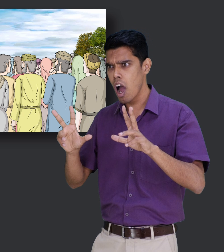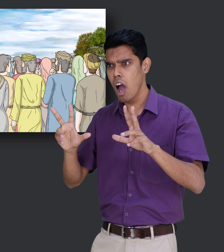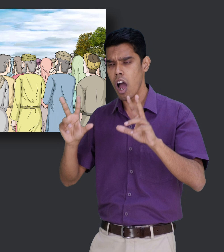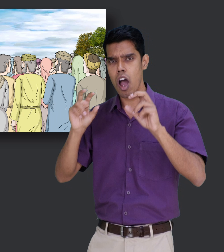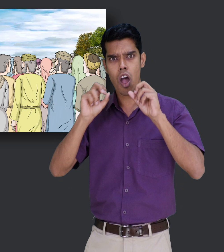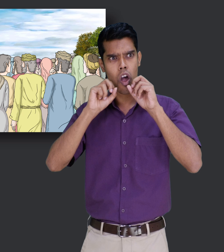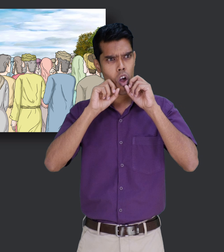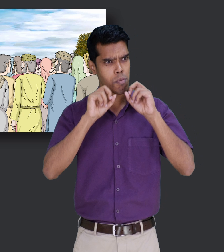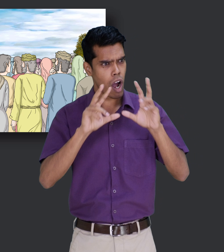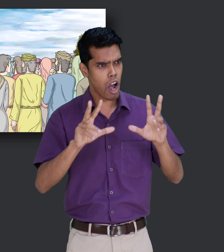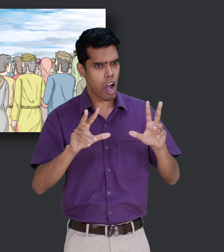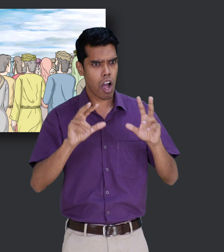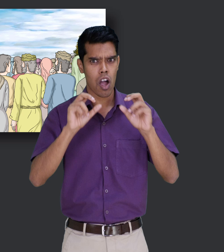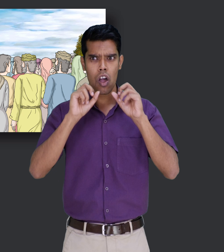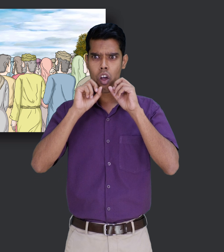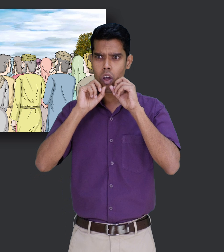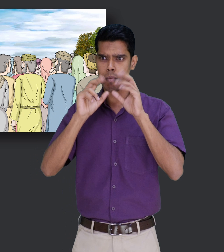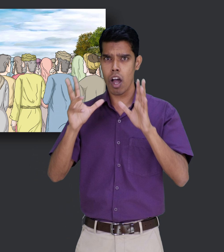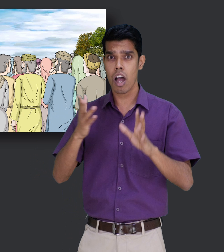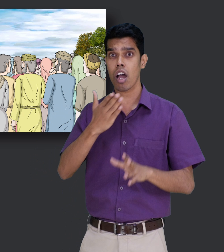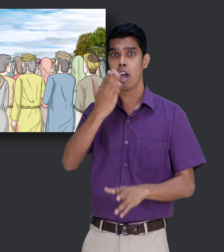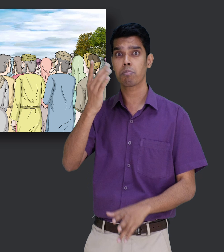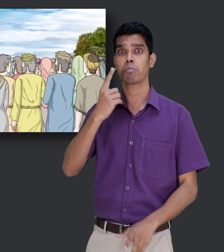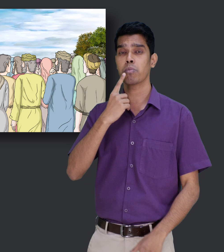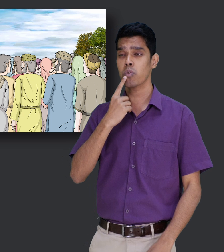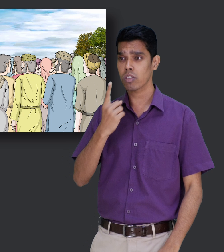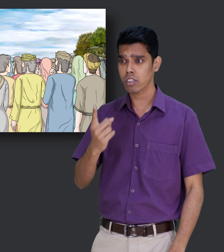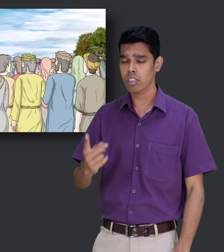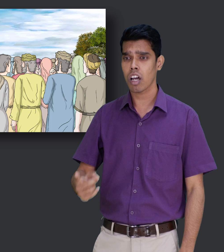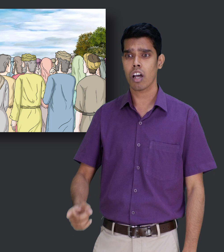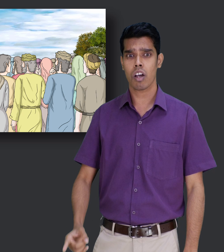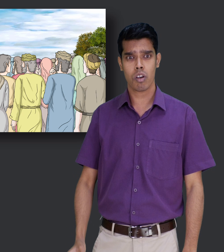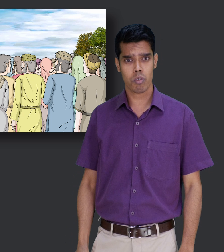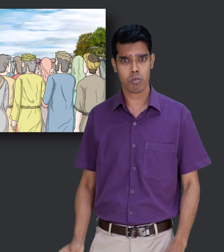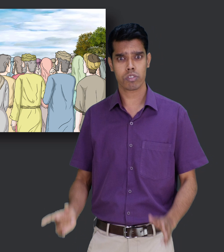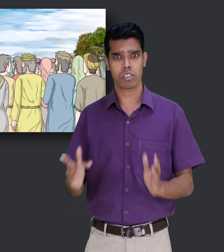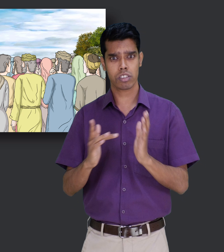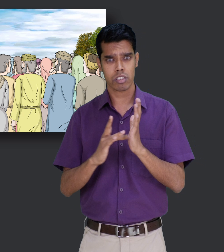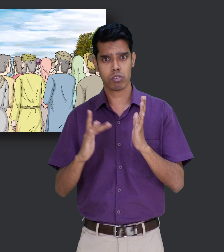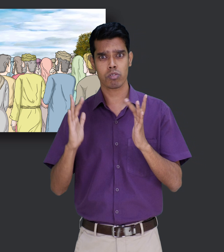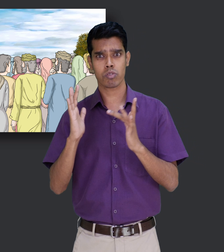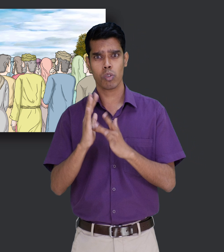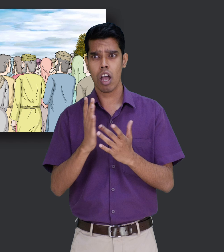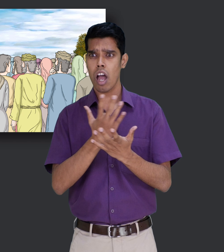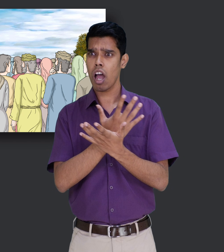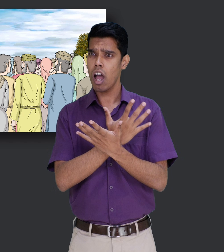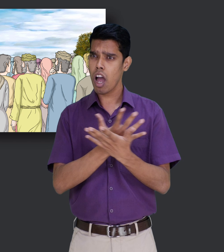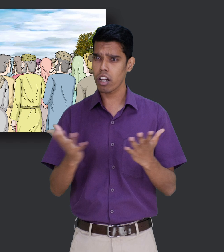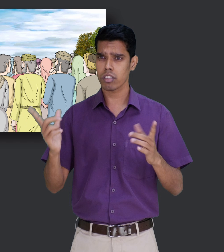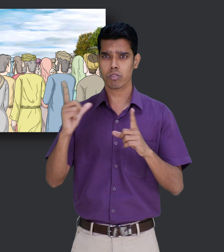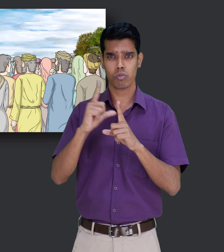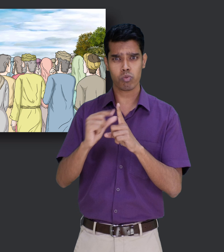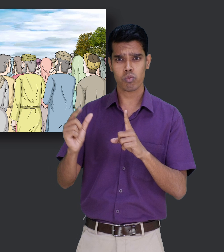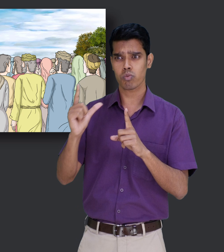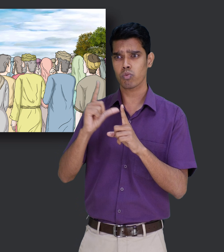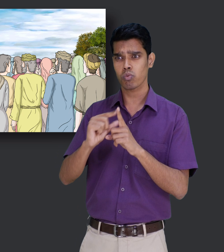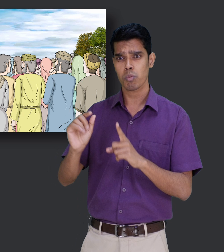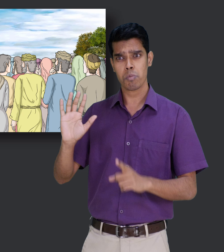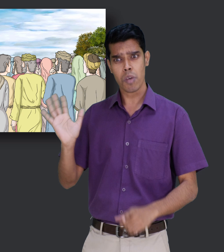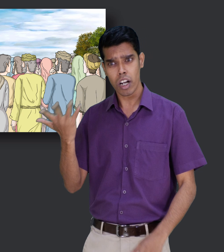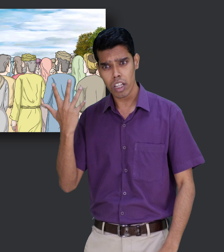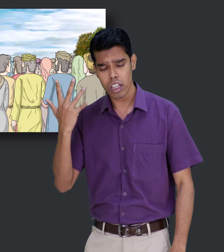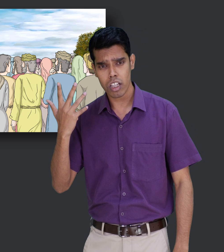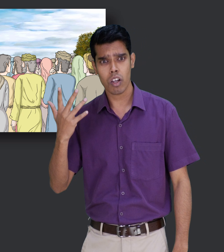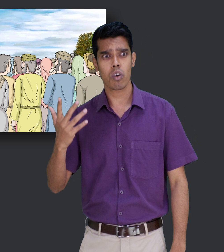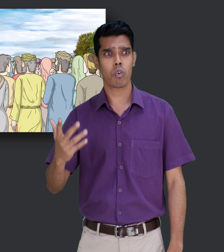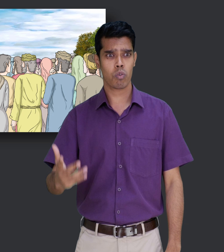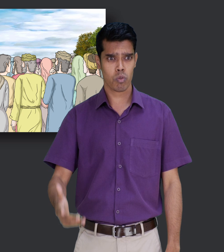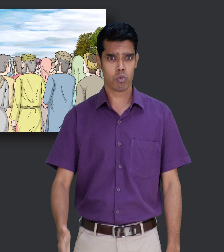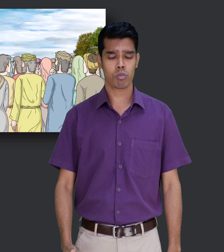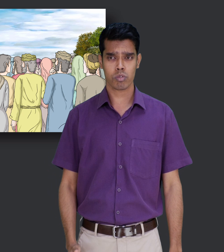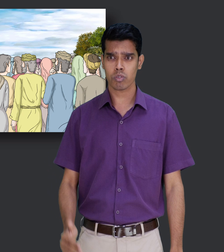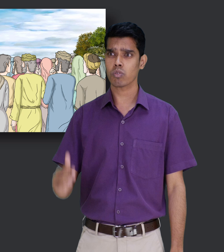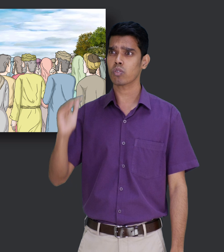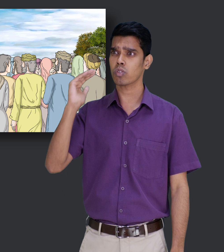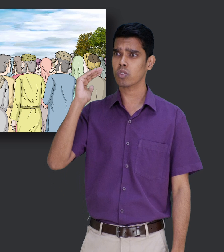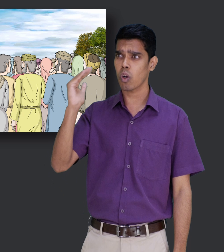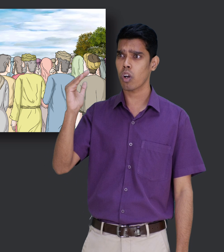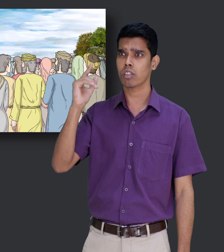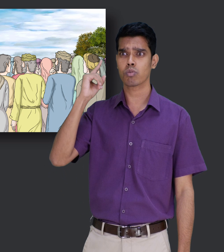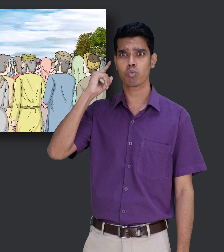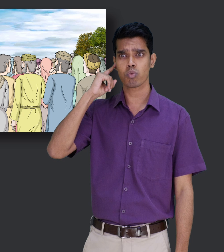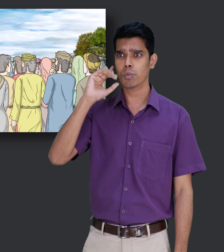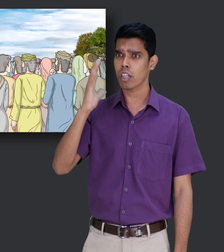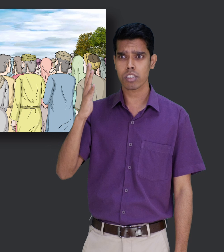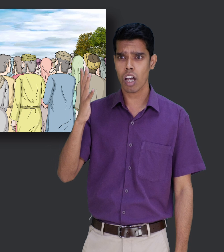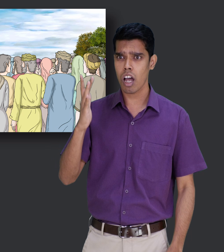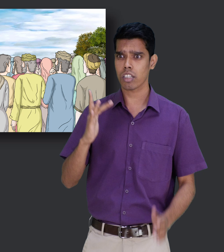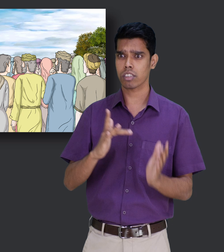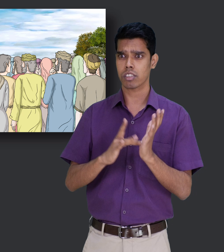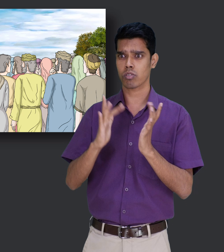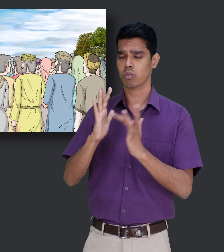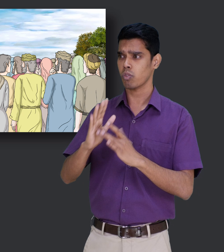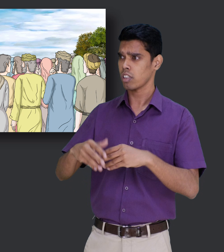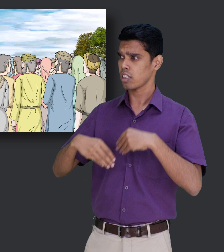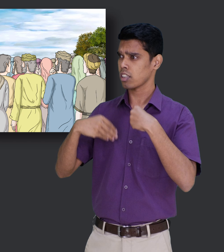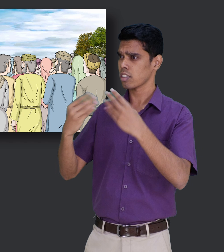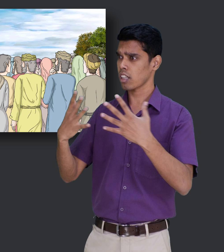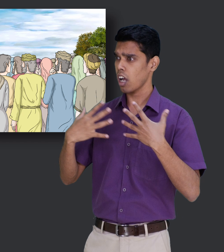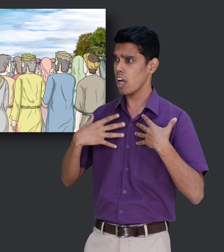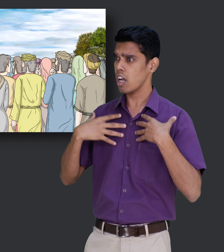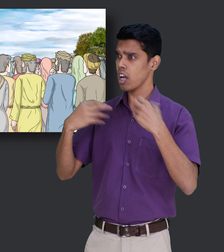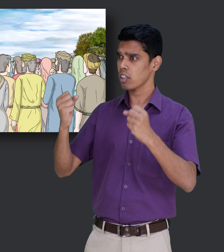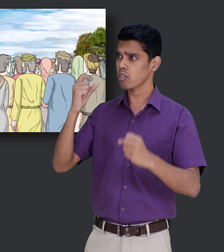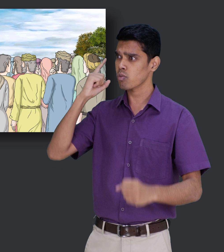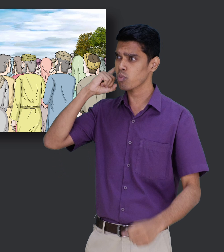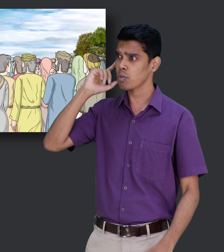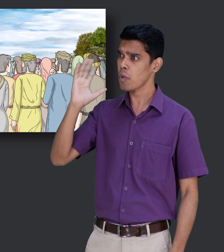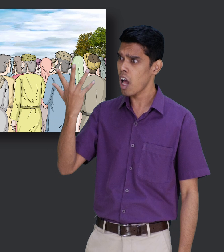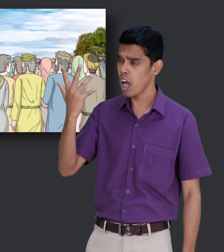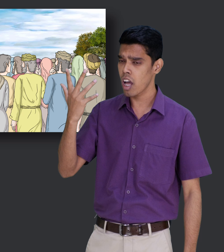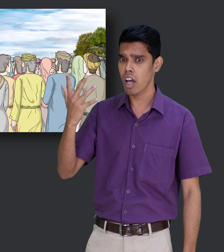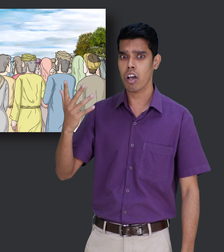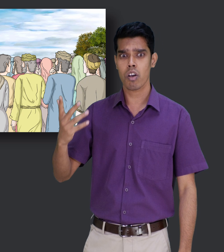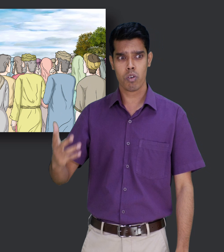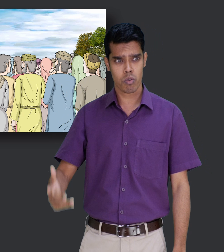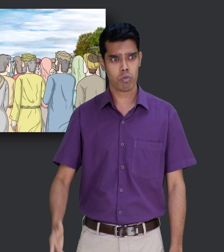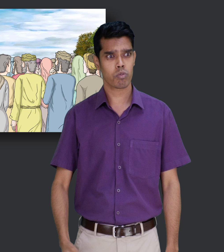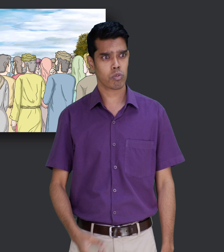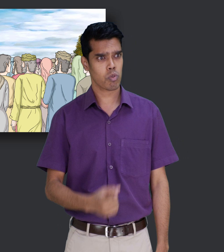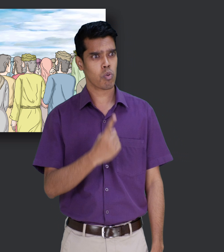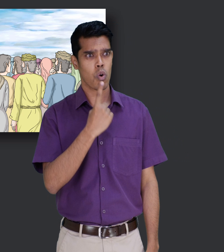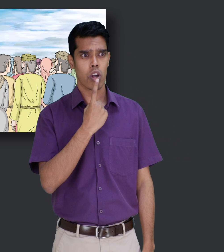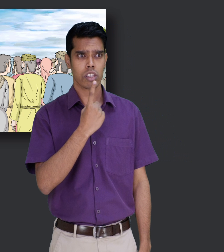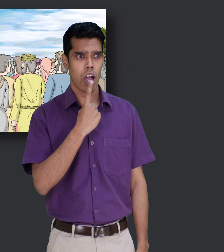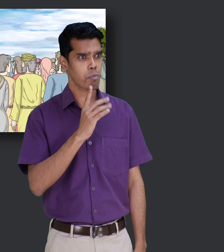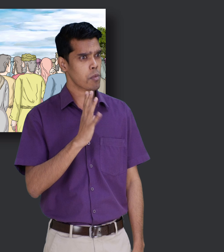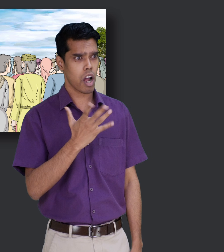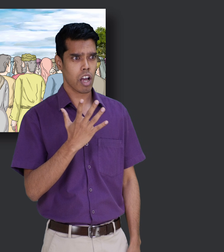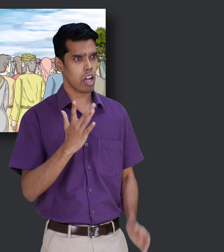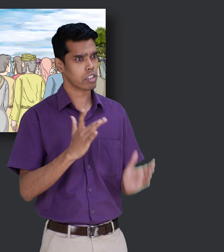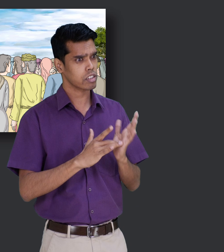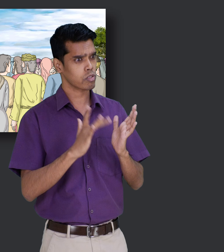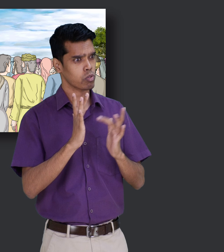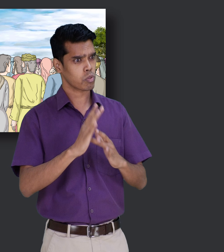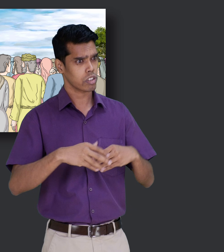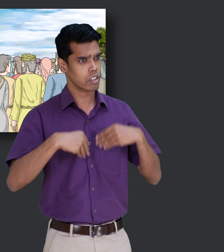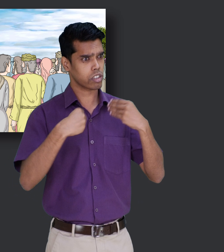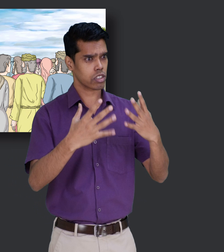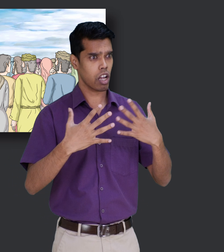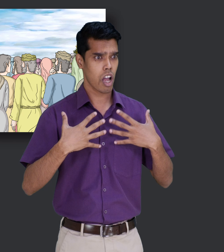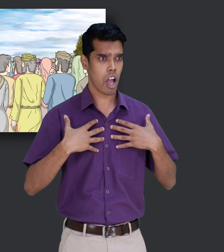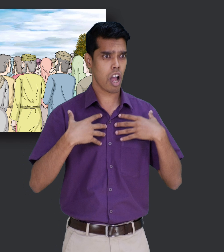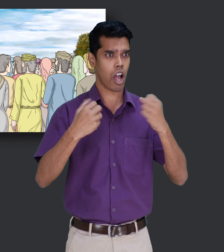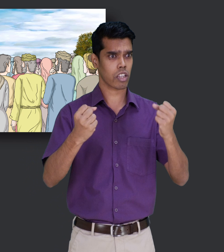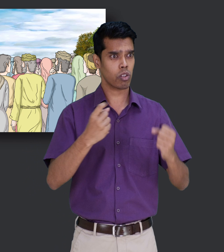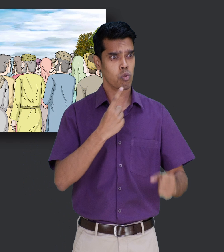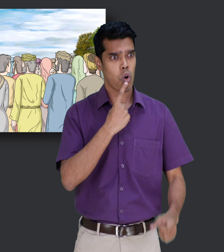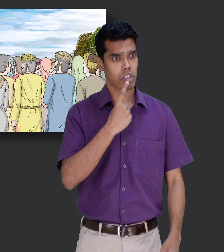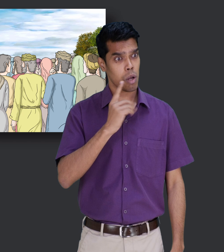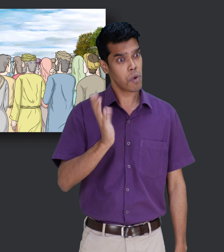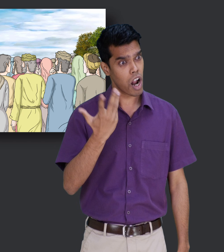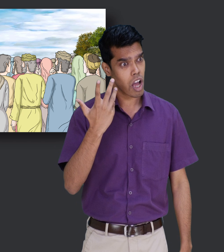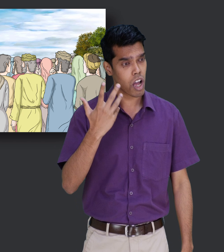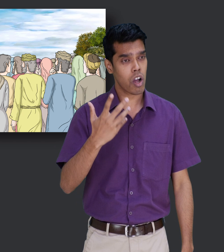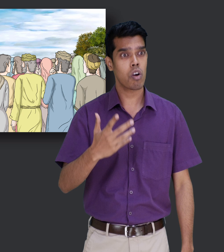The people were utterly astonished and said, “He has done all things well!